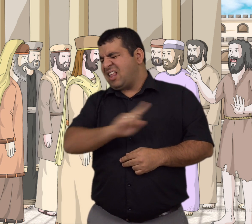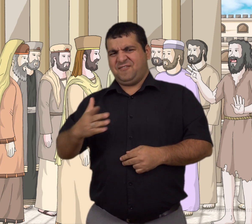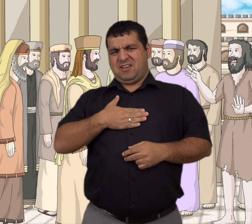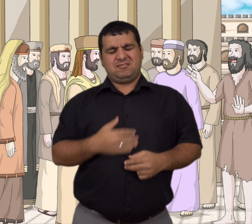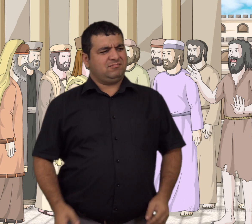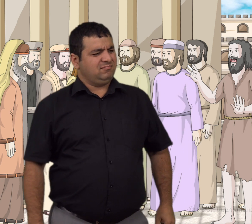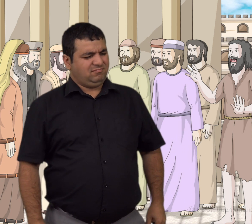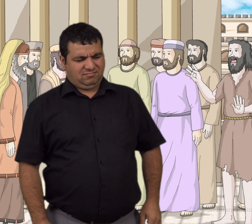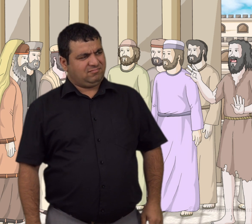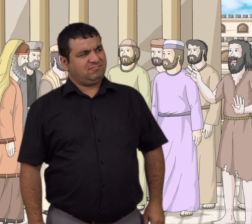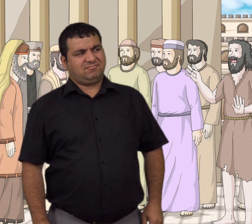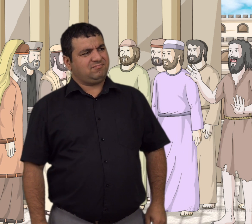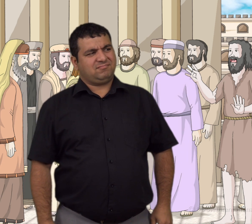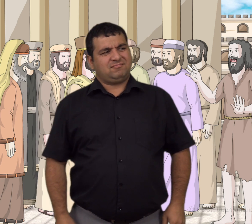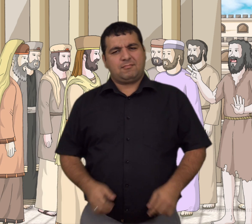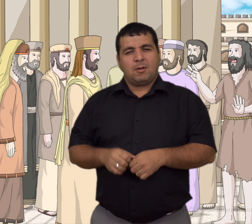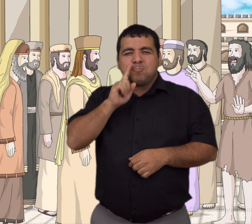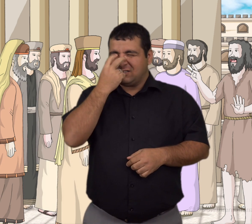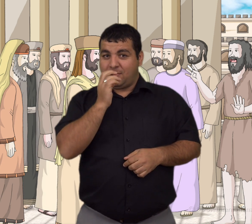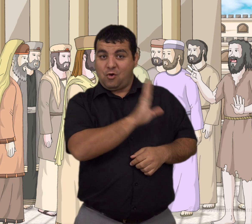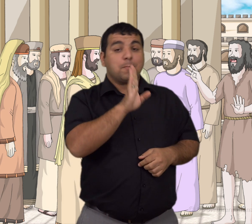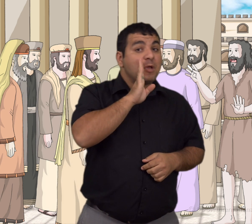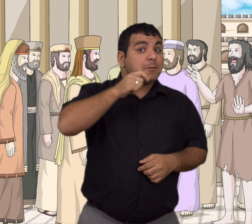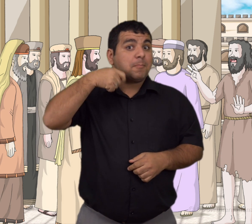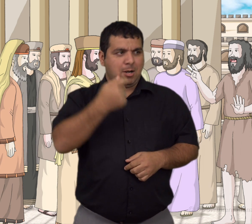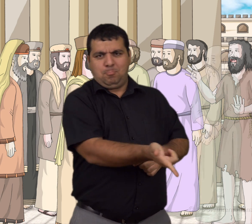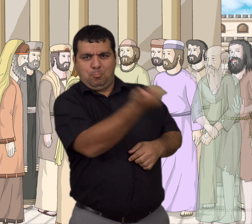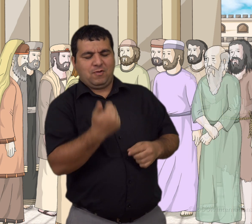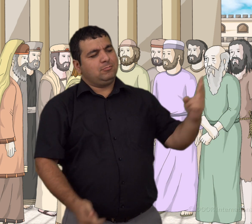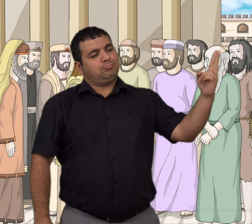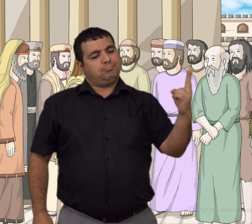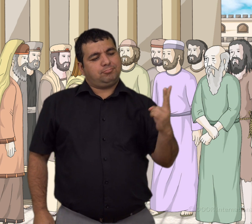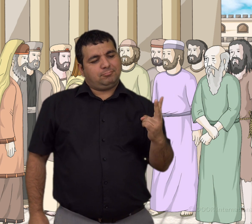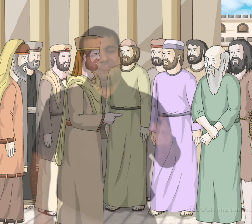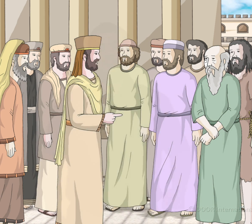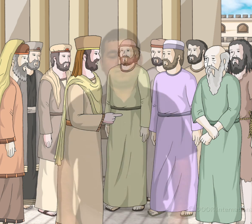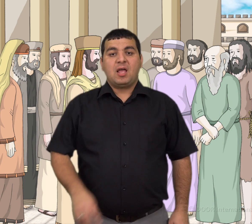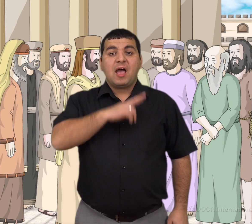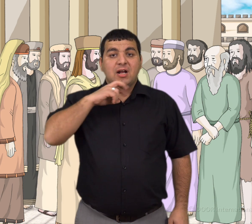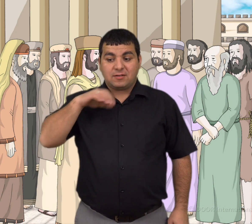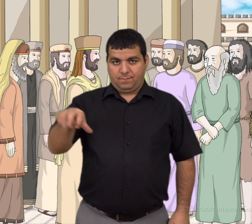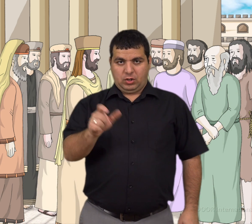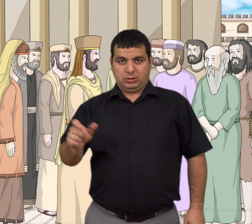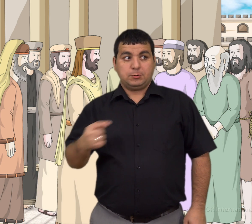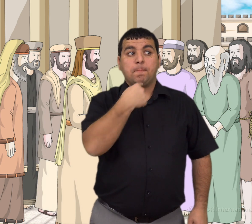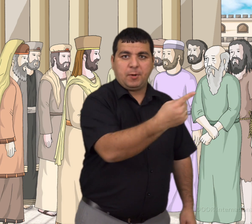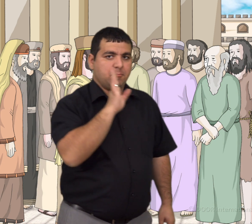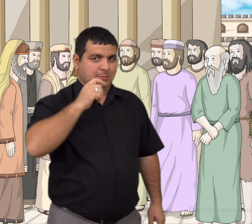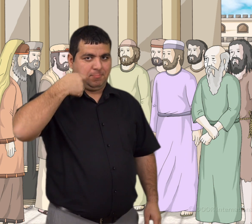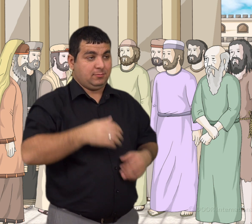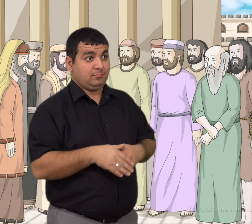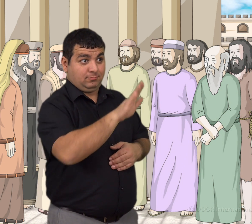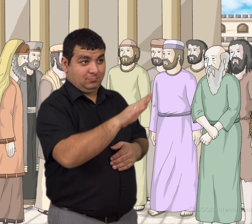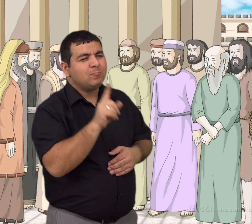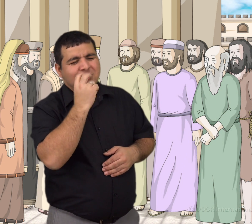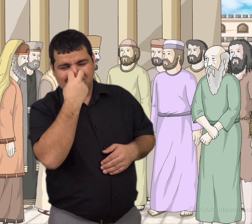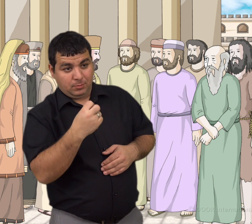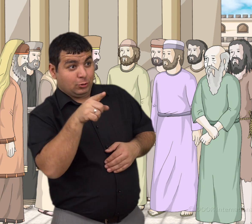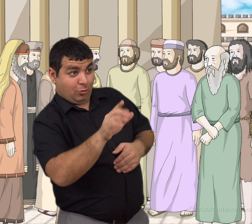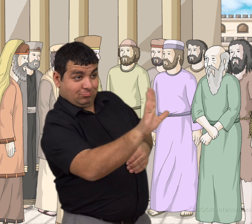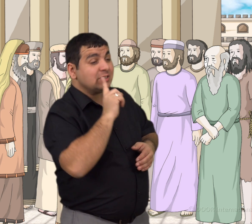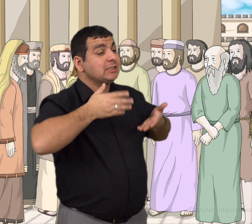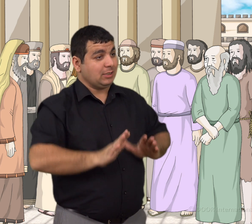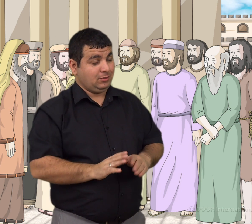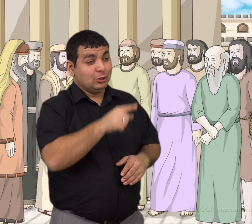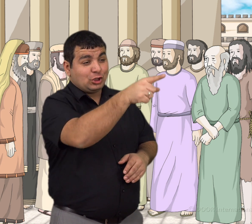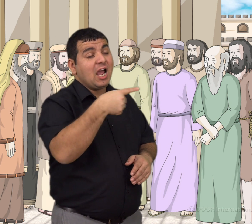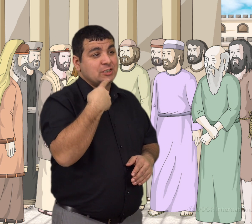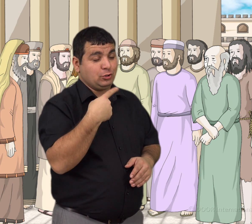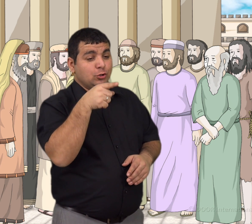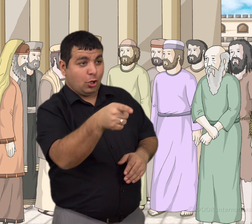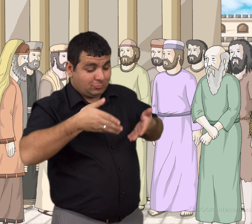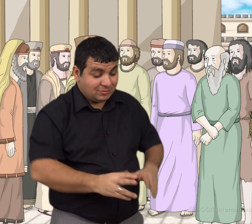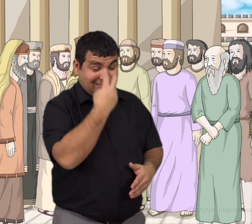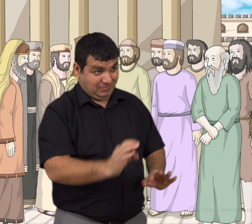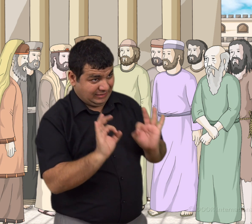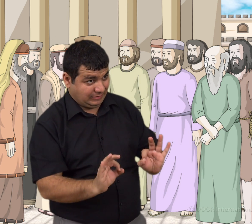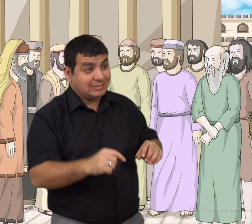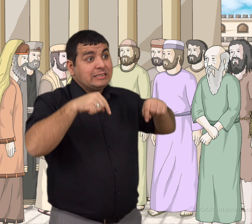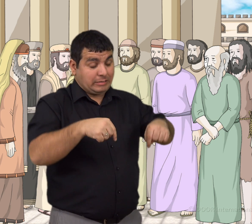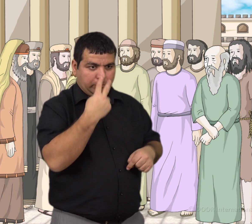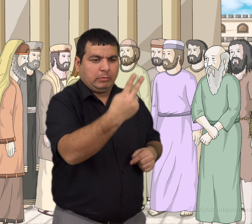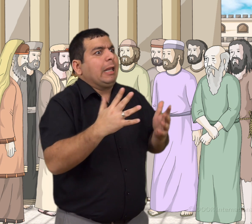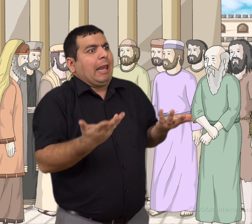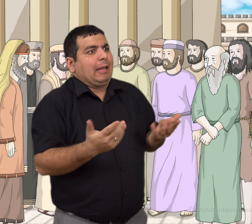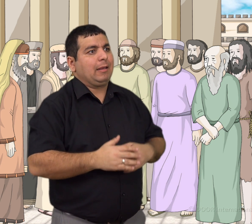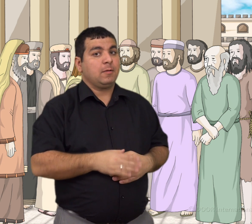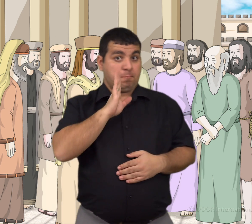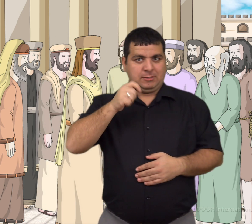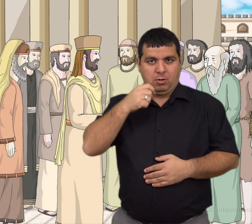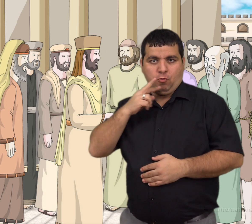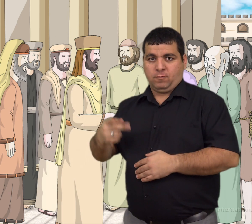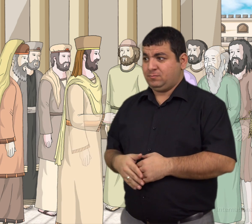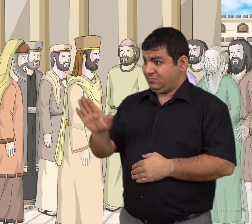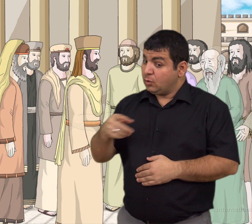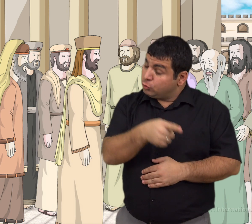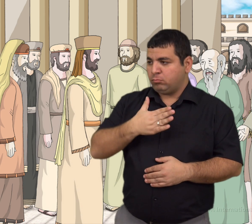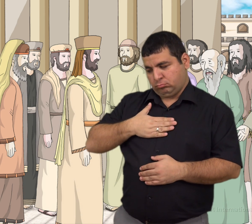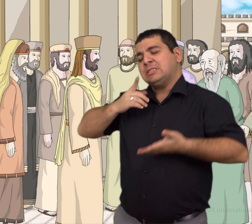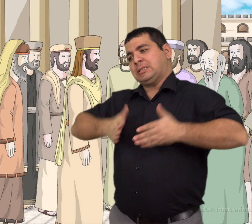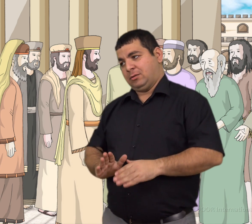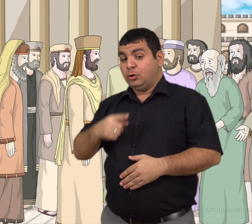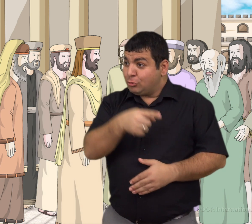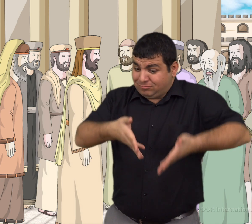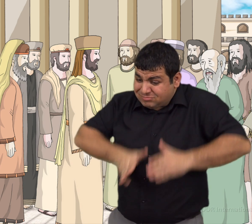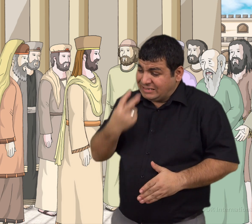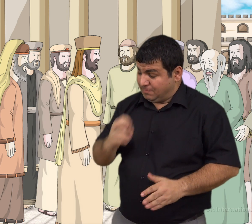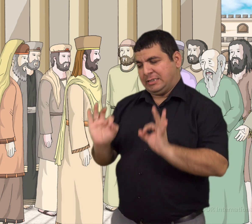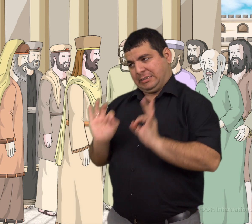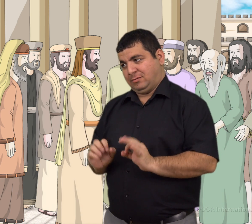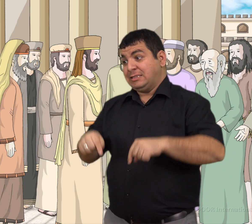The Jews still did not believe that the man had been blind and had received his sight until they summoned his parents and asked, “Is this your son, the one you say was born blind?